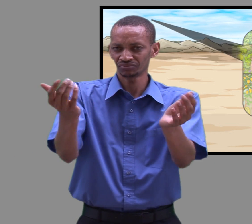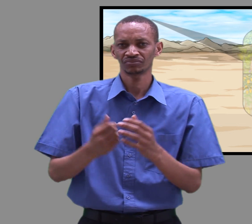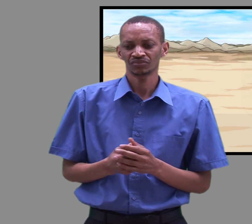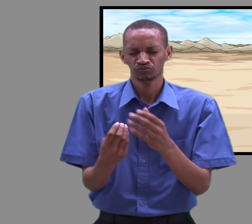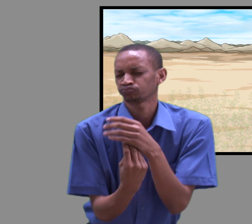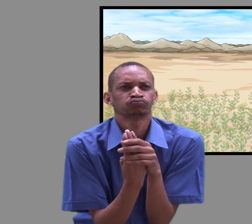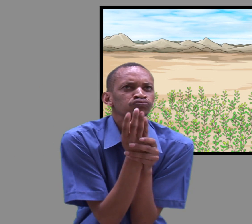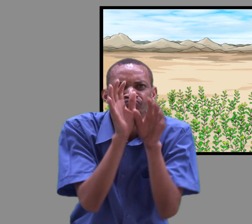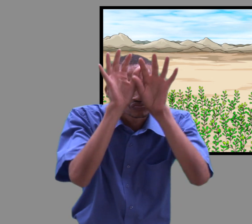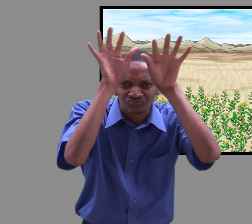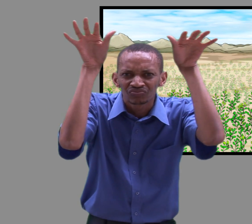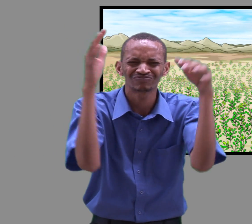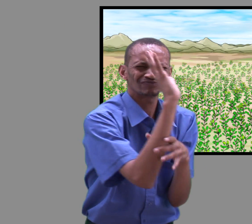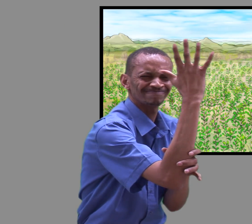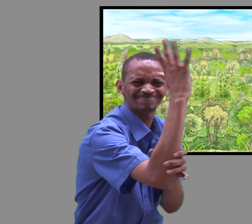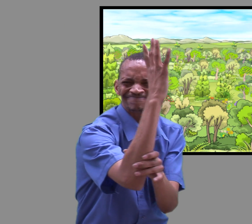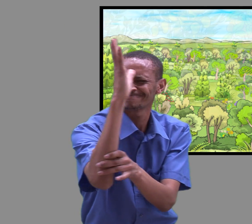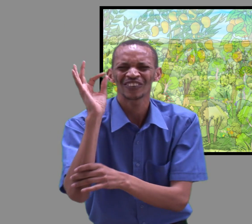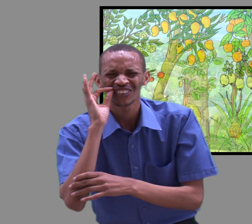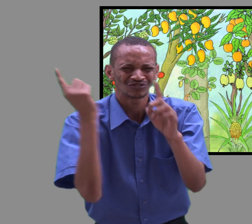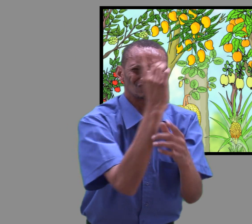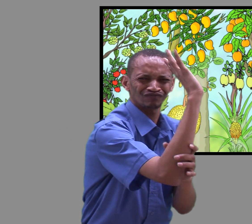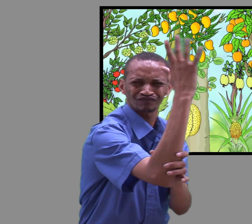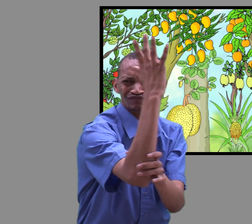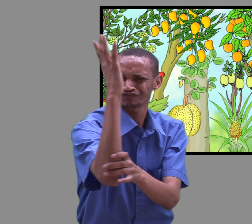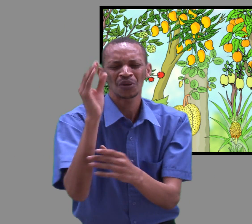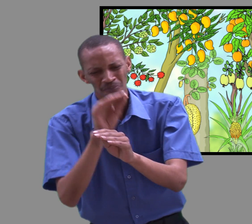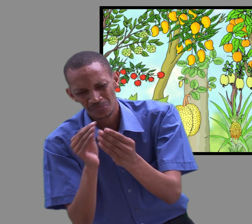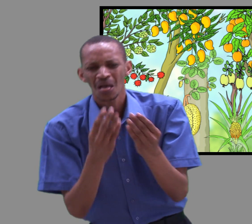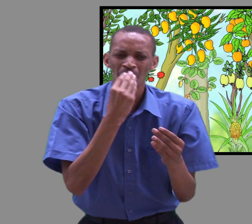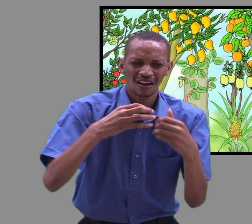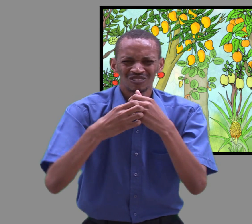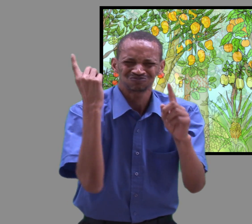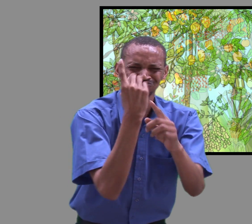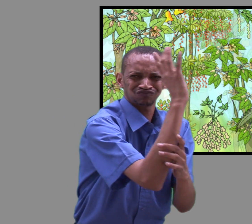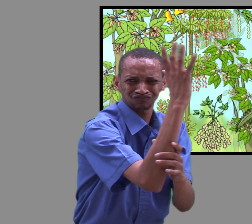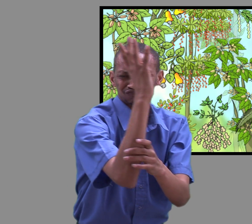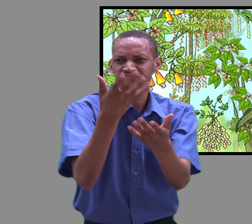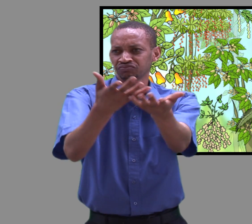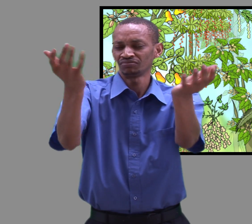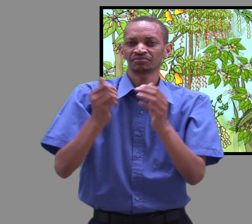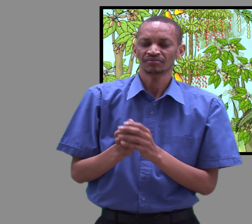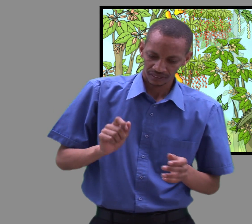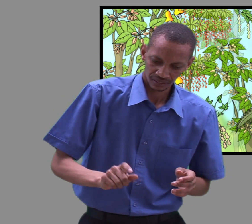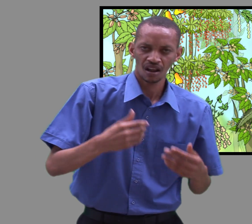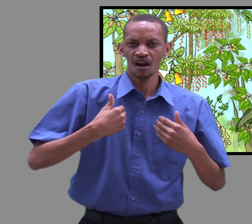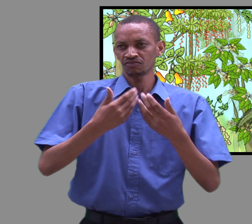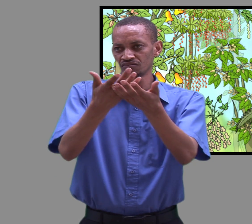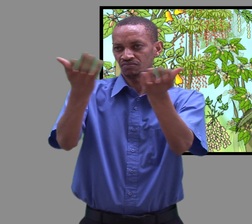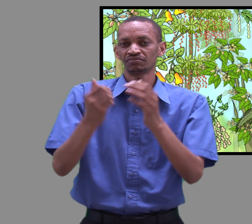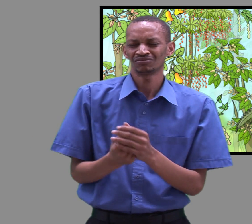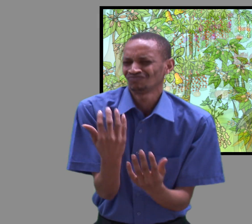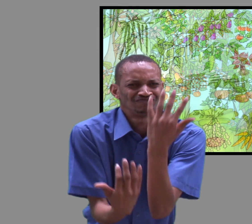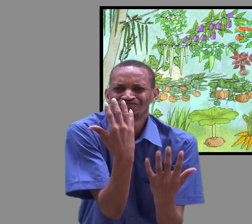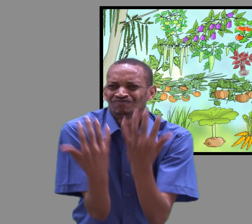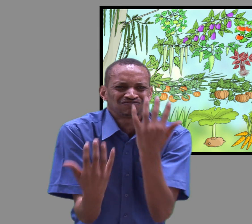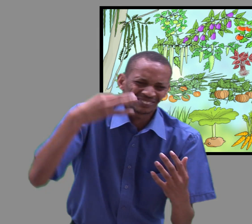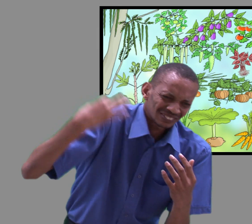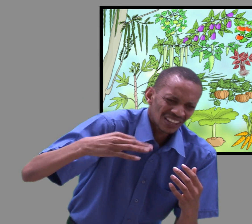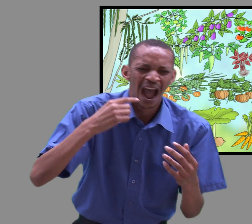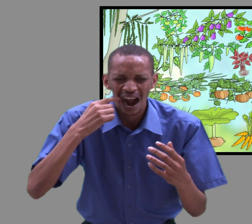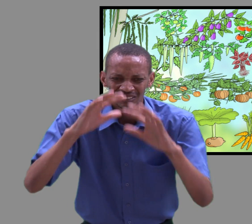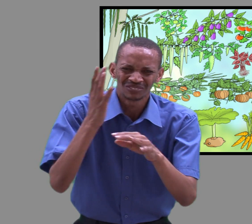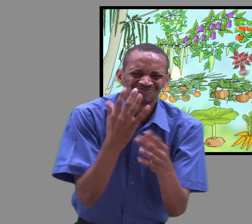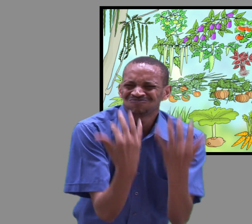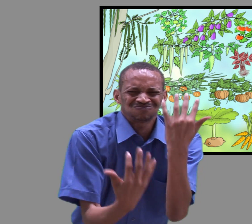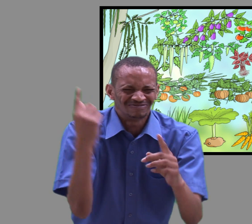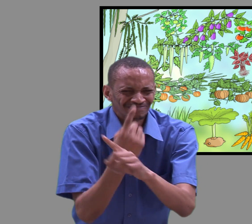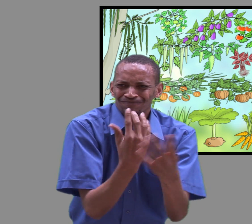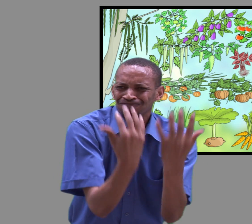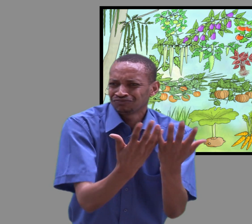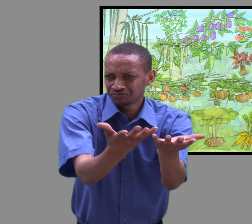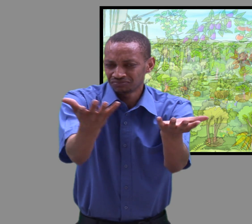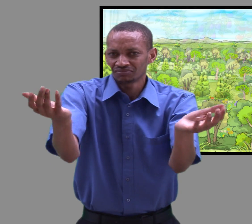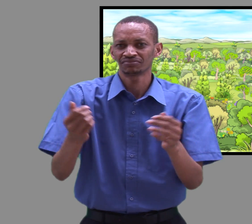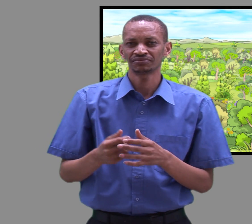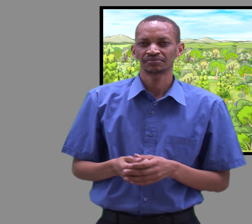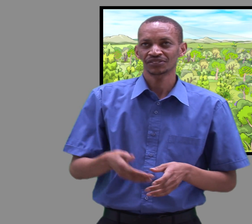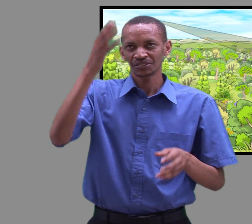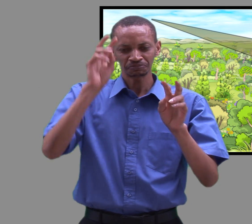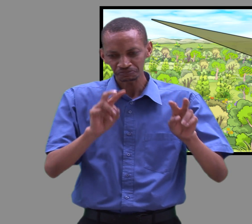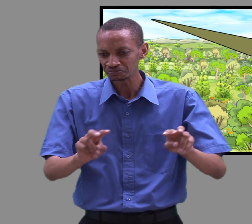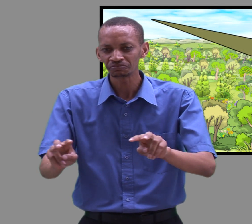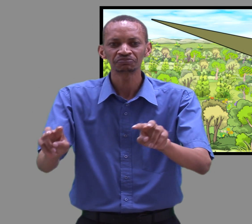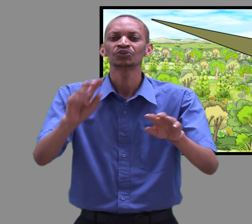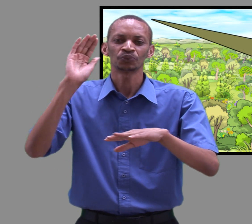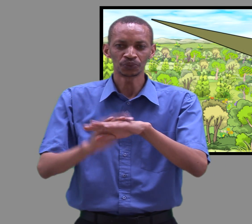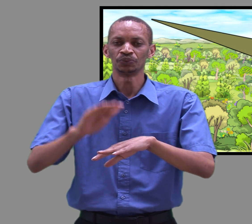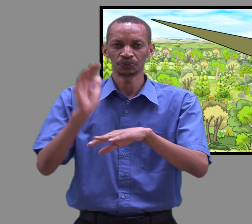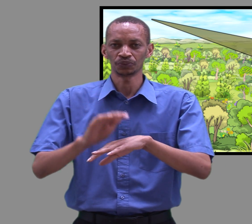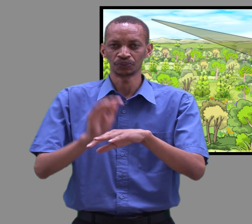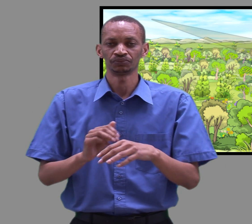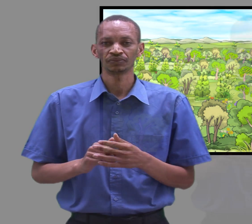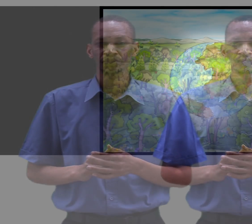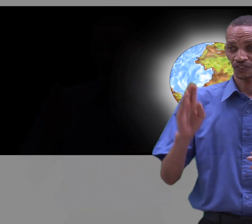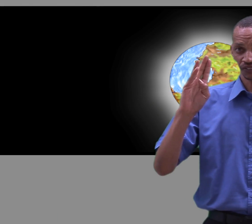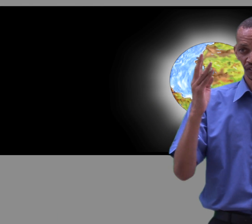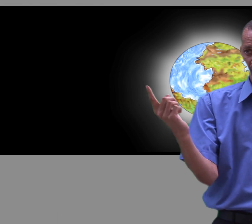The earth produced vegetation: seed-bearing plants according to their kinds and trees bearing fruit with seed according to their kinds. And God saw that it was good. And there was evening, and there was morning—the third day.